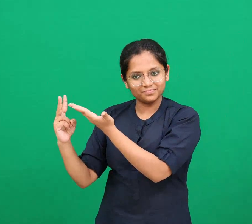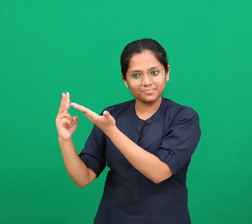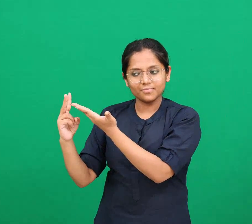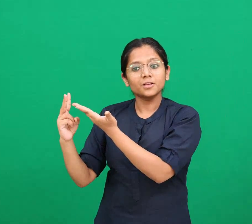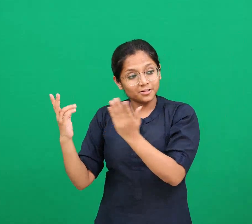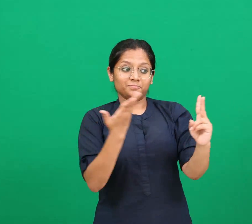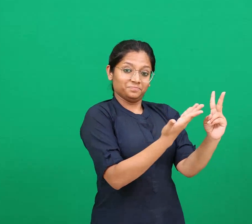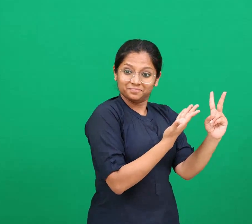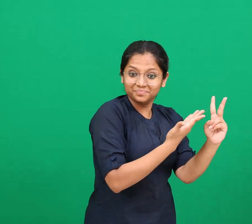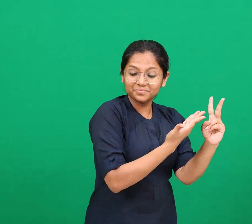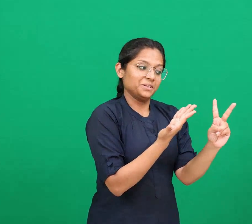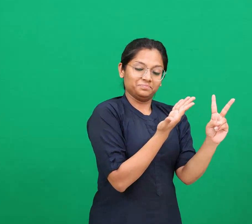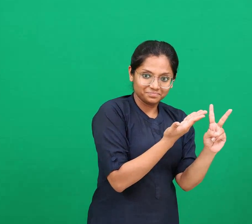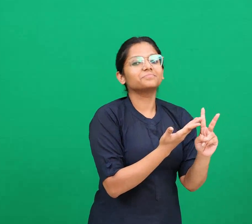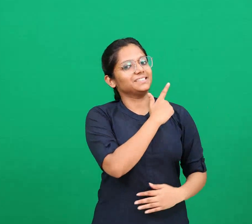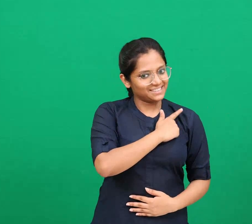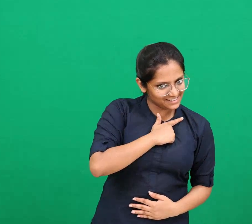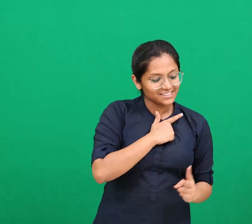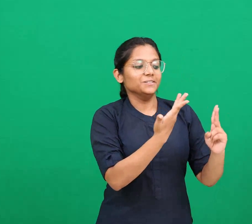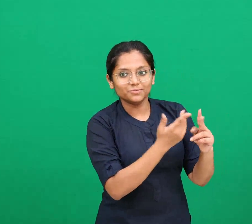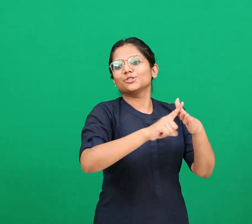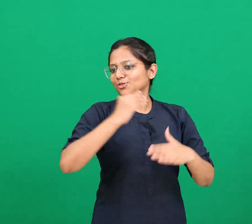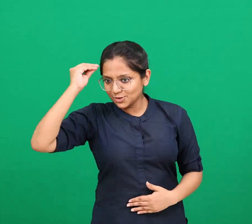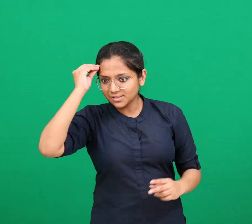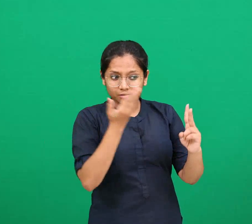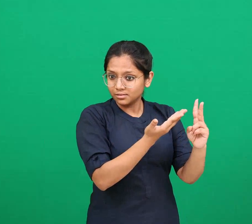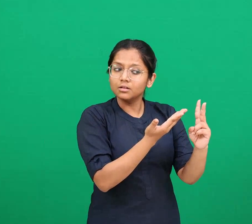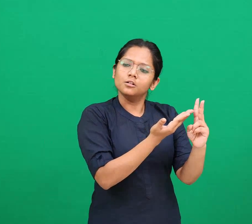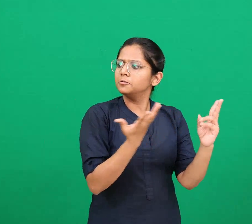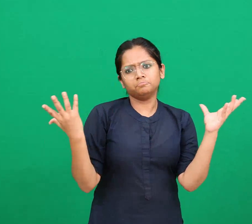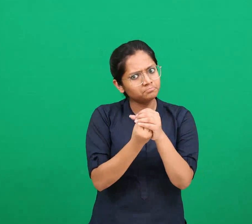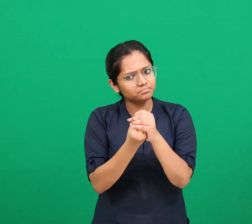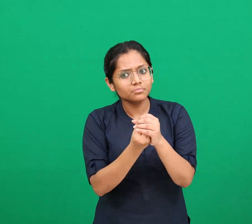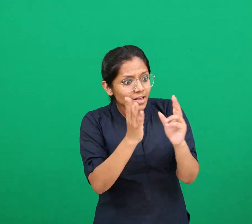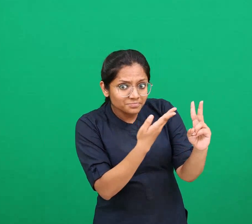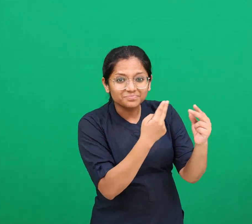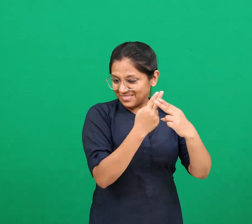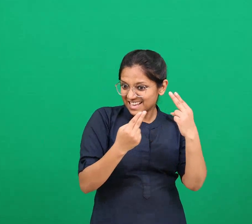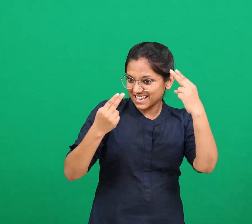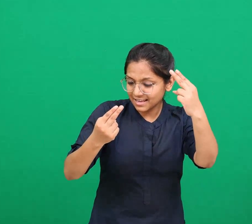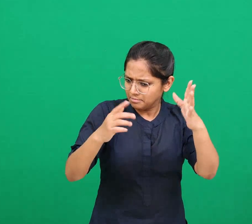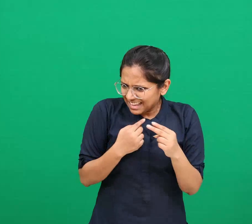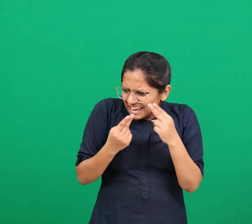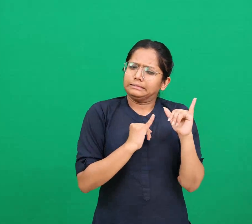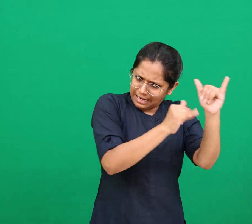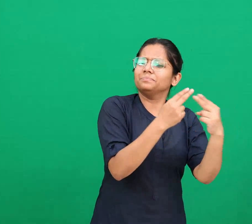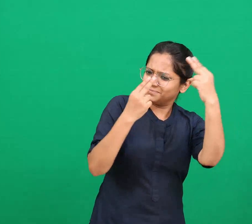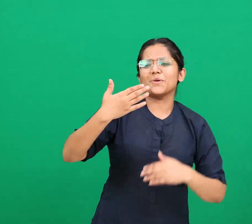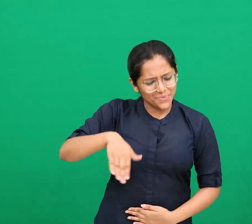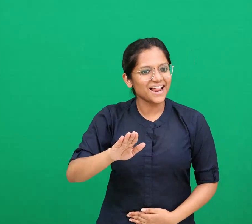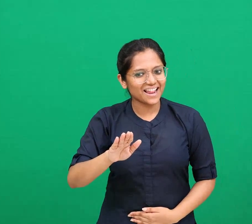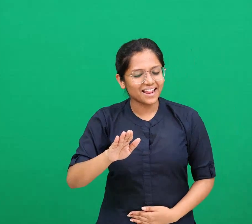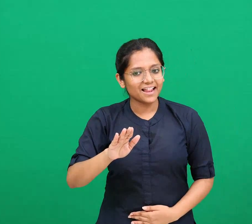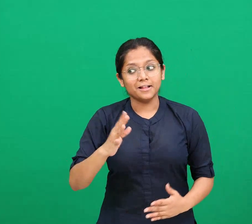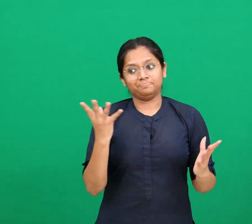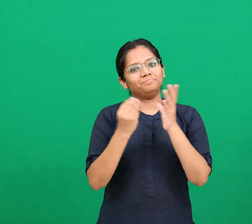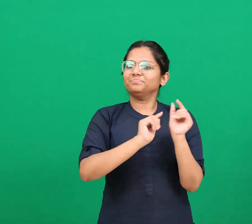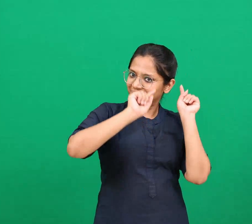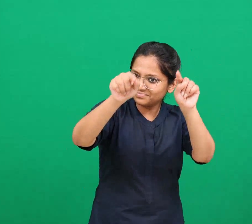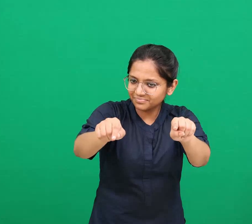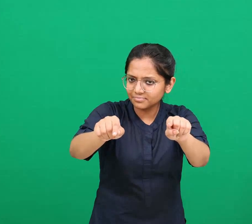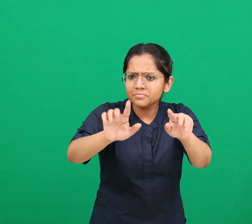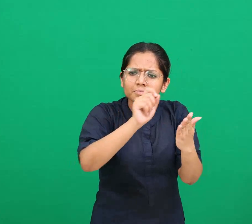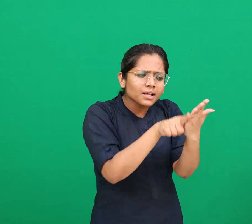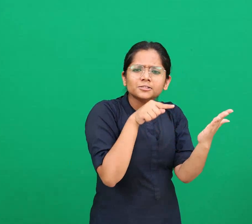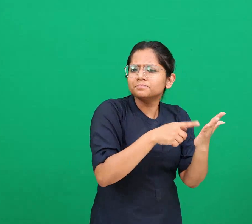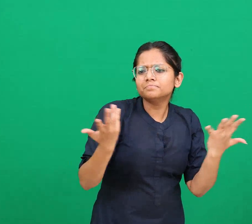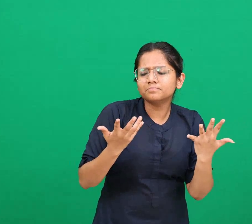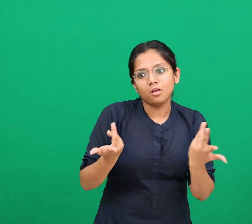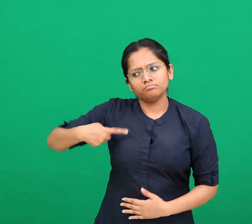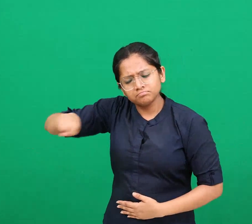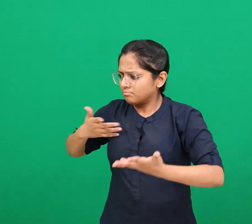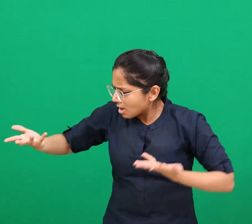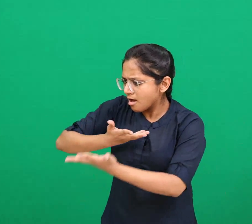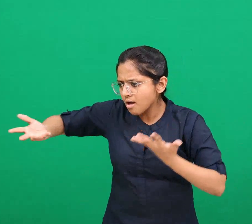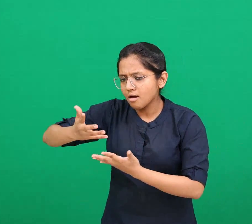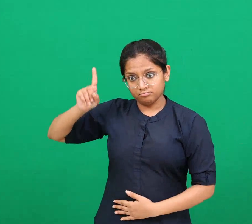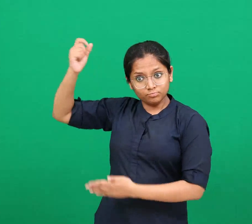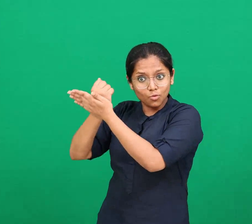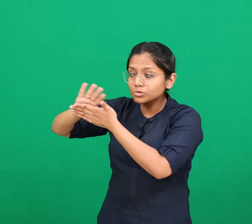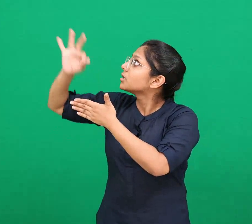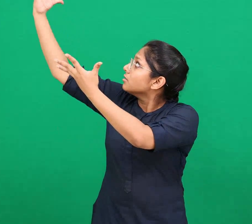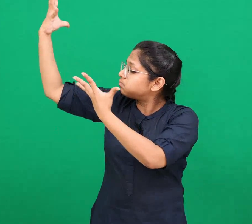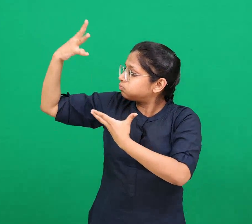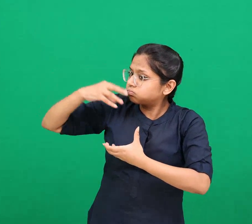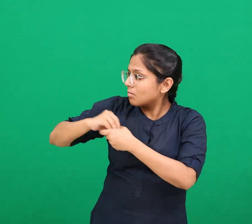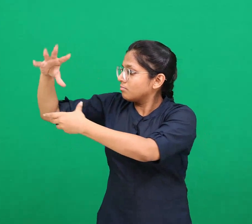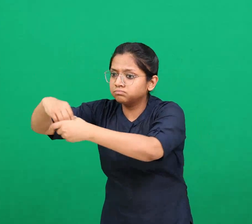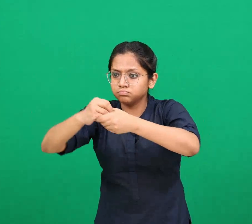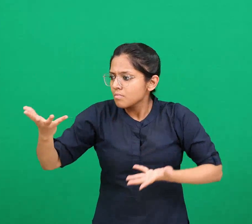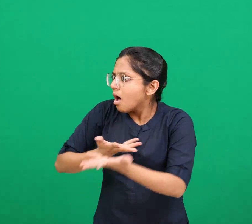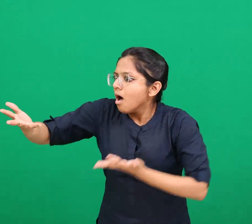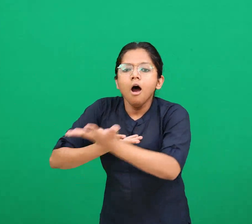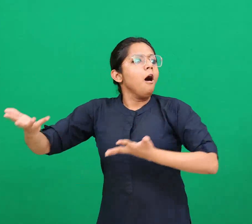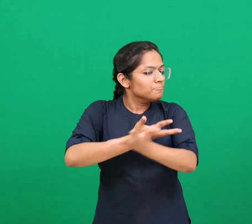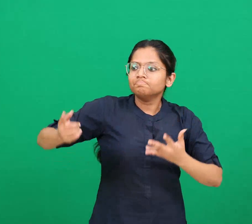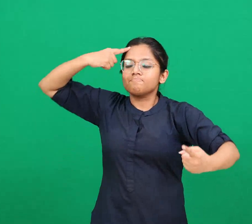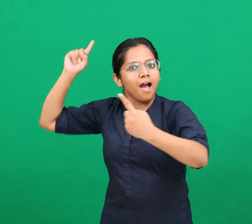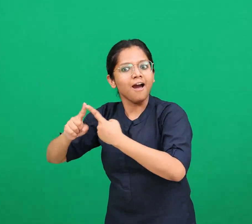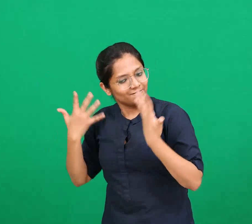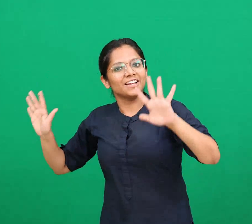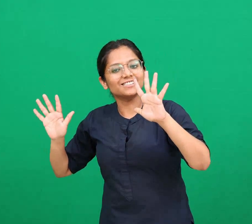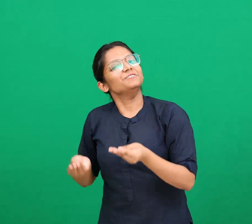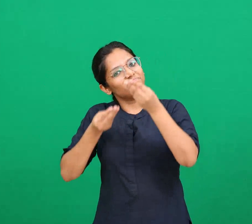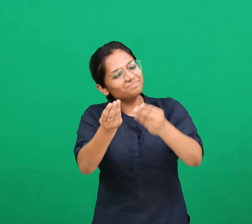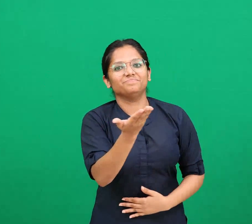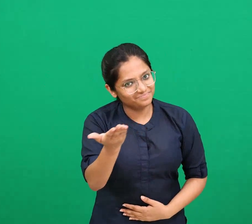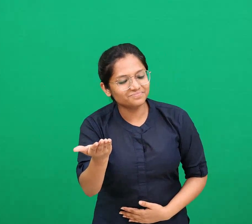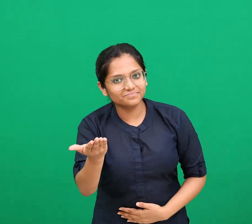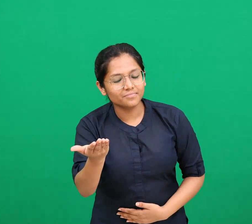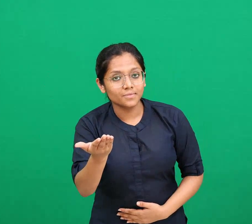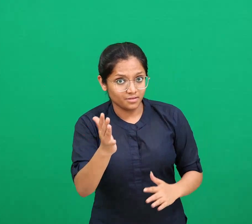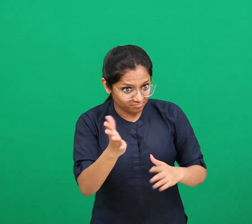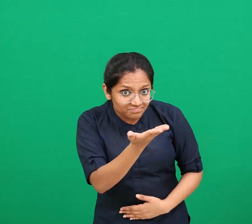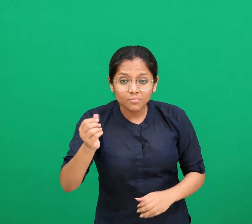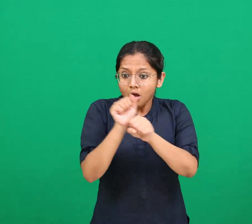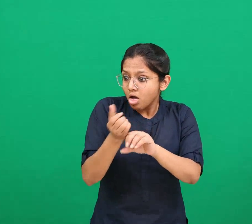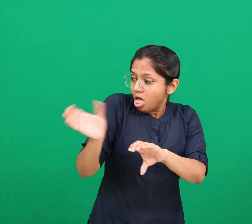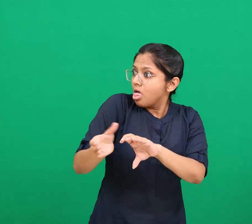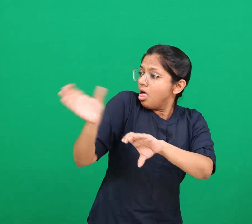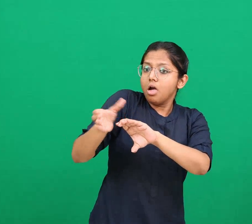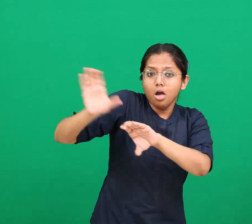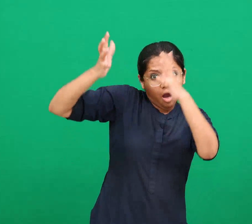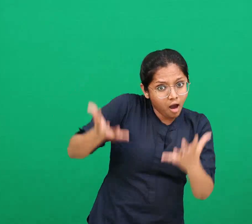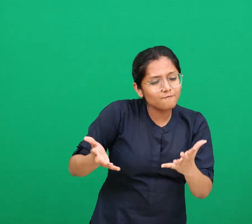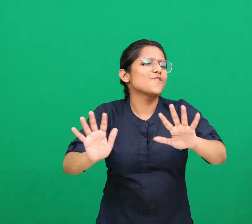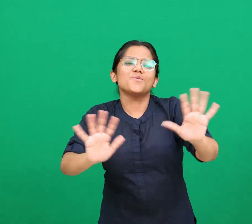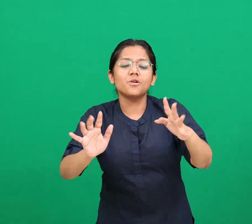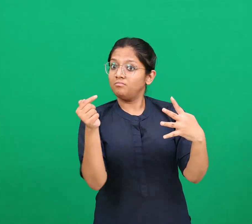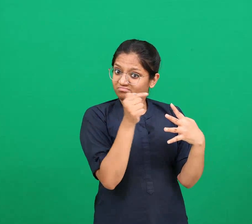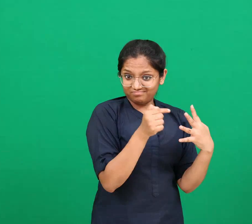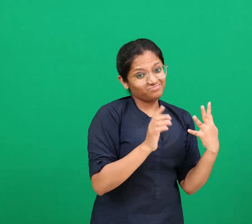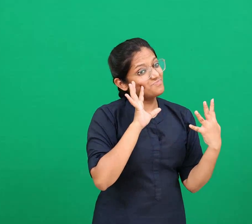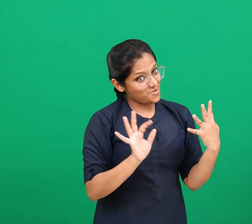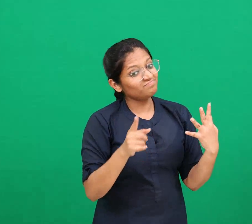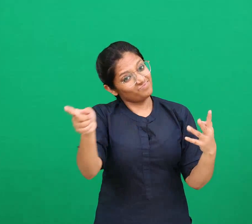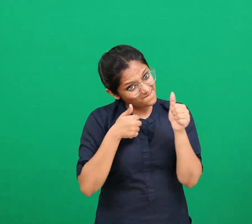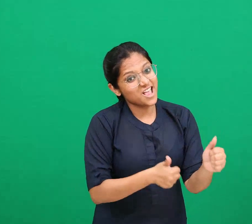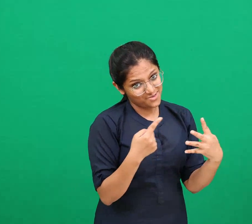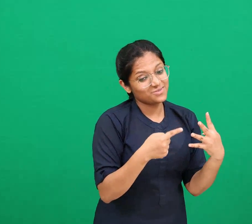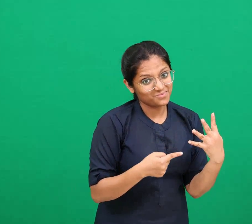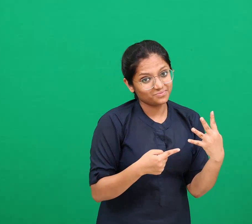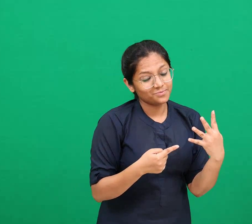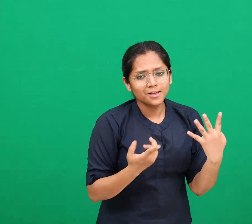Therefore we are sending Judas and Silas to tell you in person the same things we are writing.